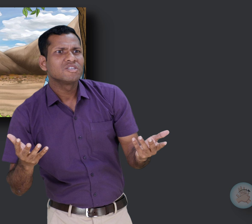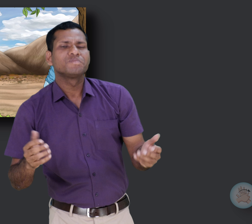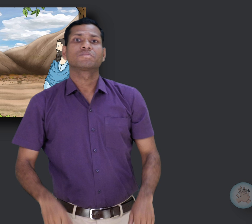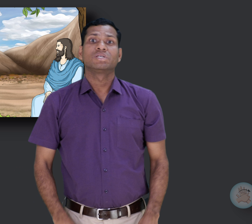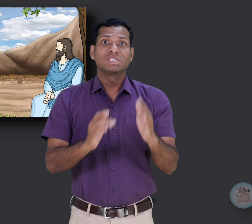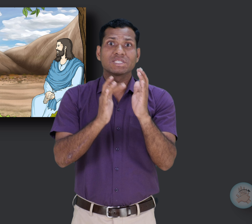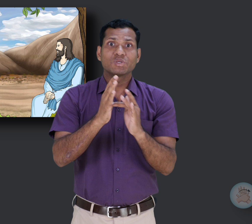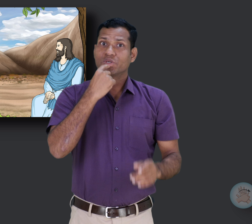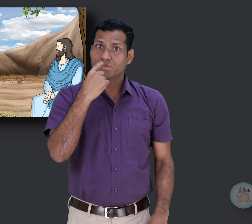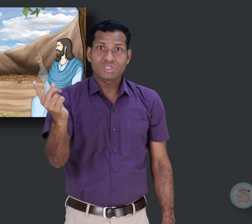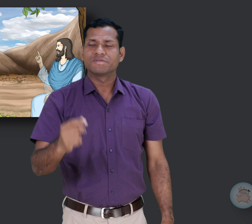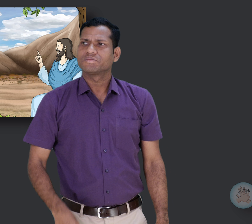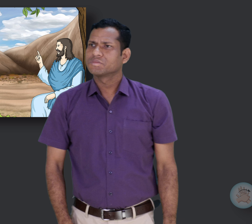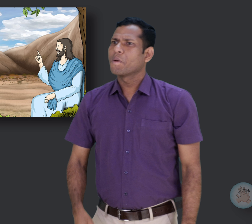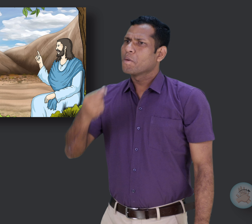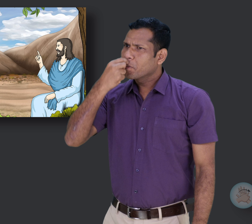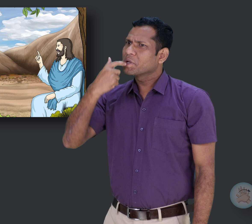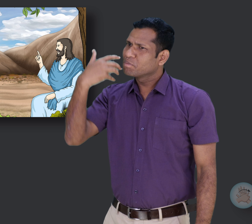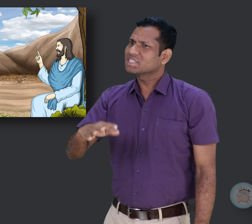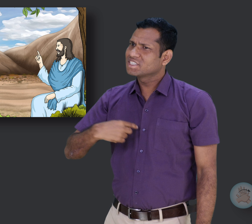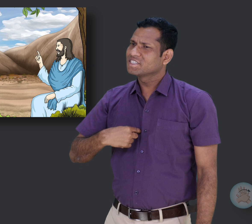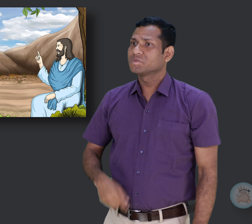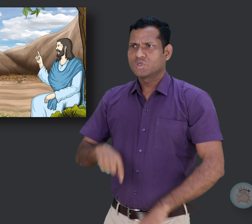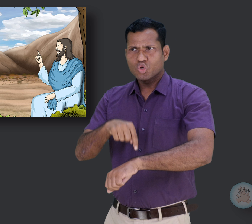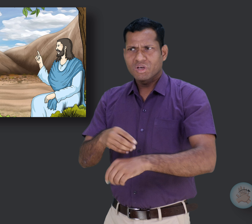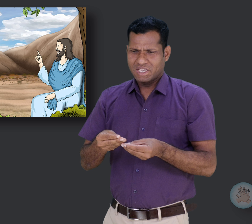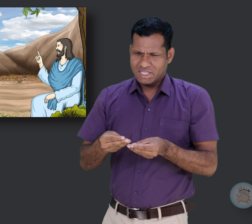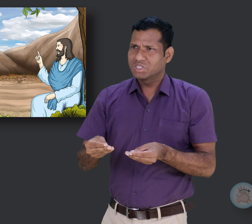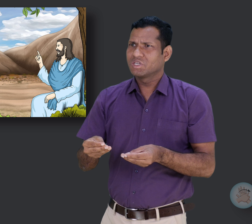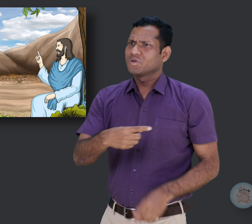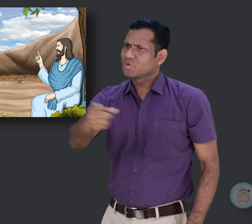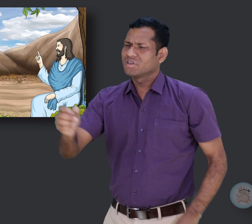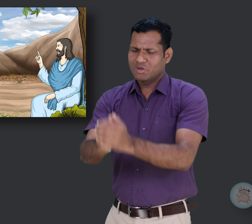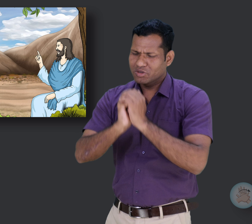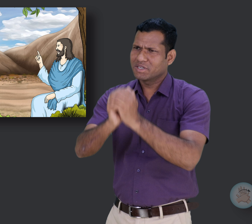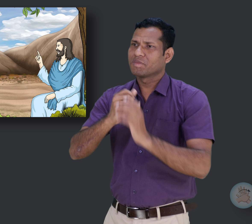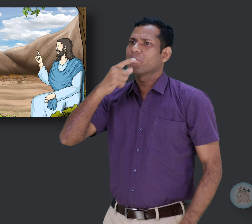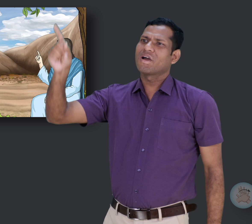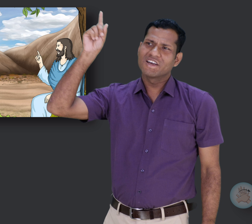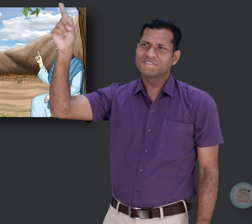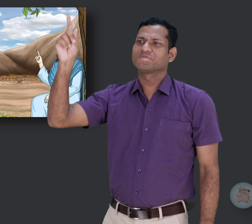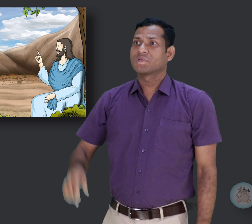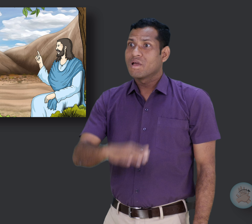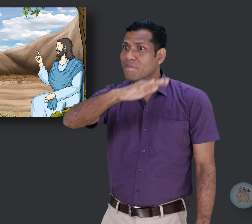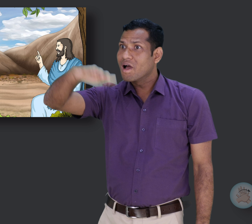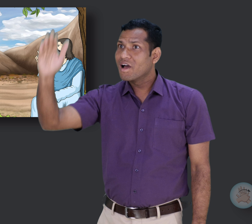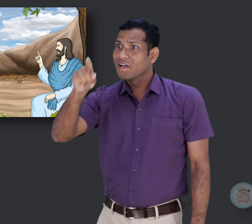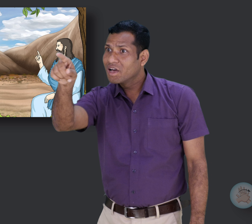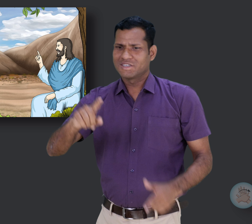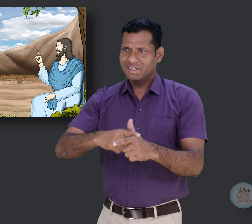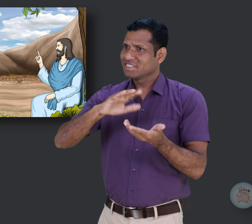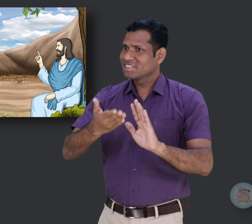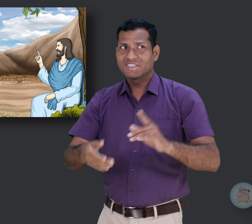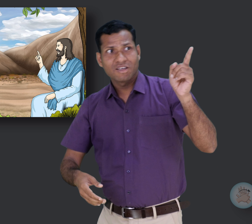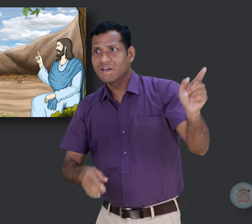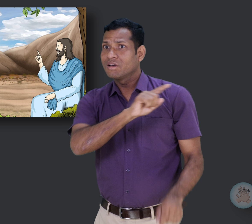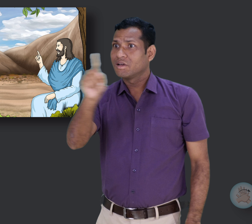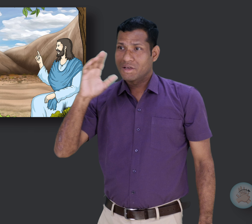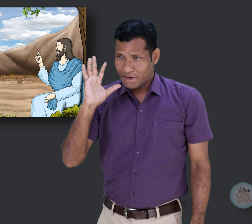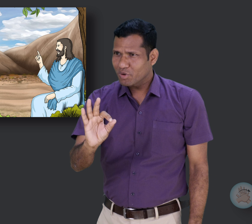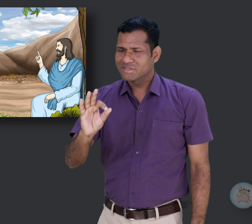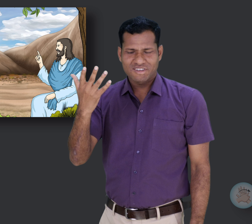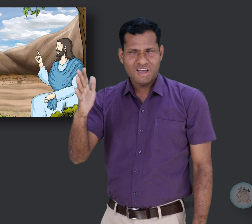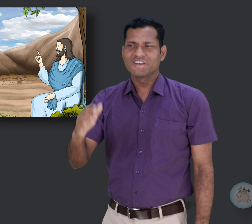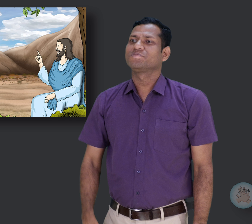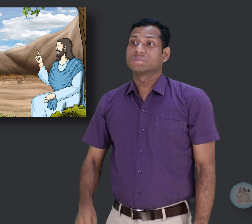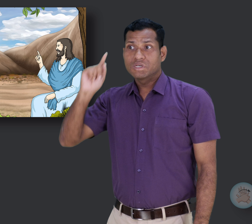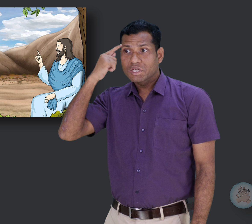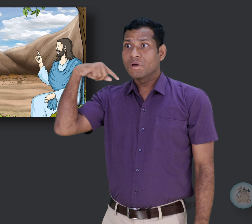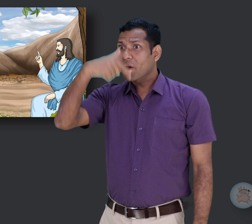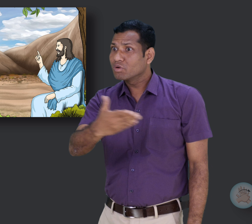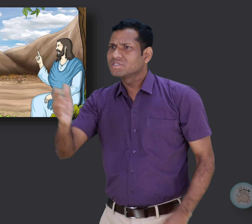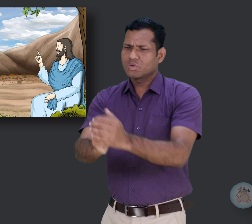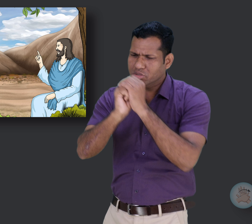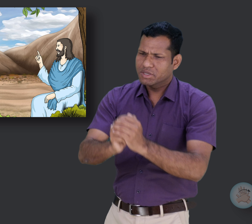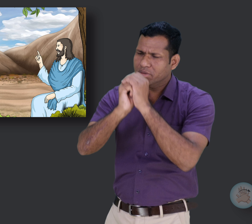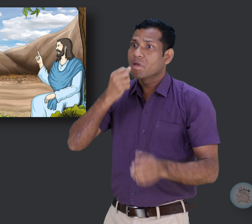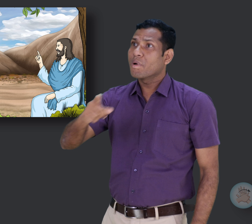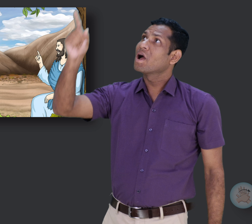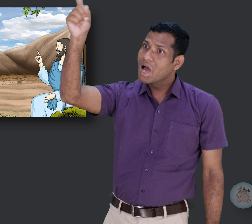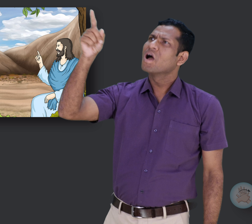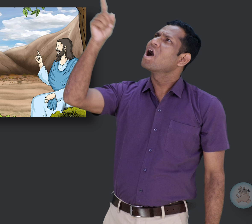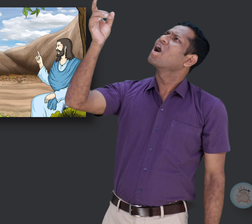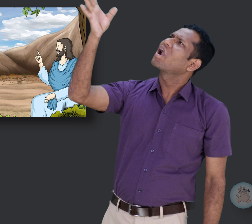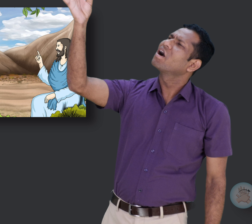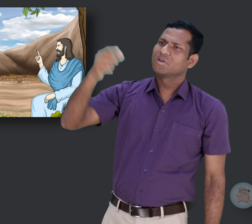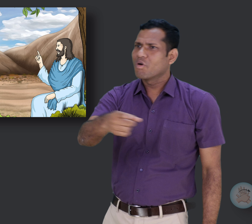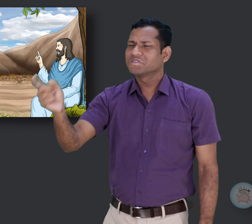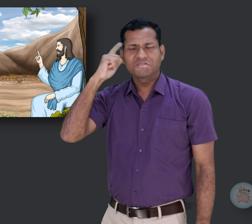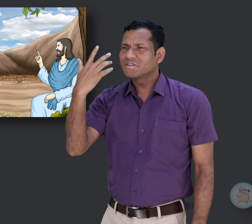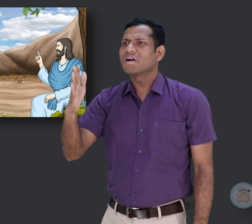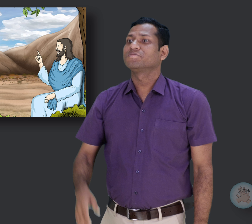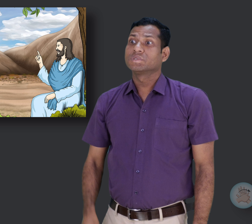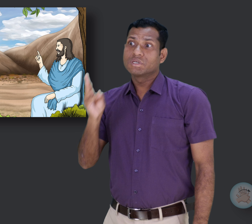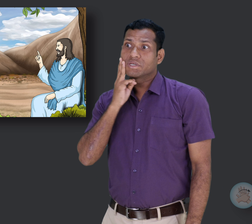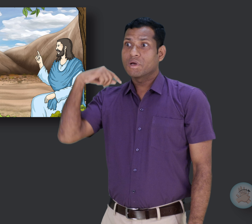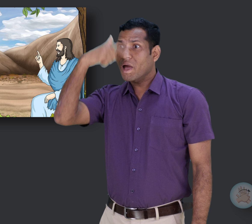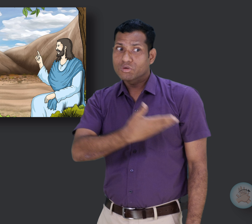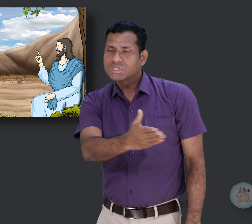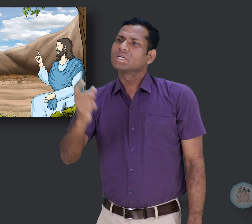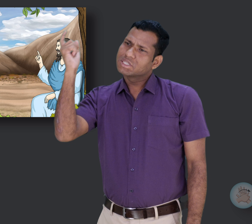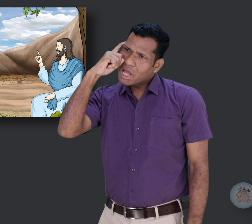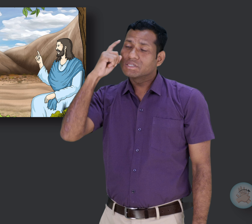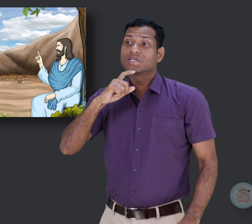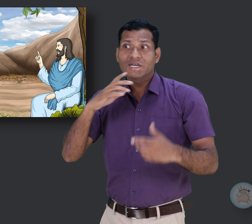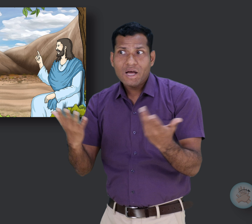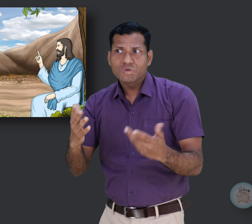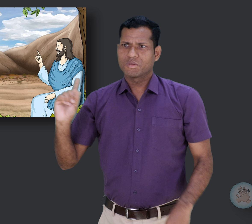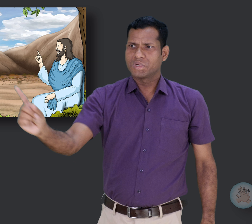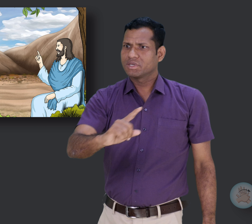“Believe Me, woman,” Jesus replied, “a time is coming when you will worship the Father neither on this mountain nor in Jerusalem.